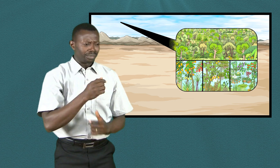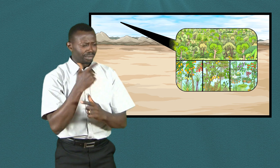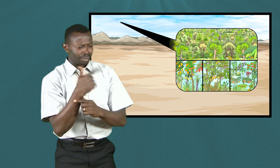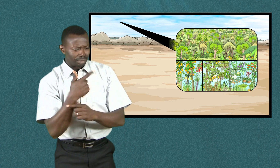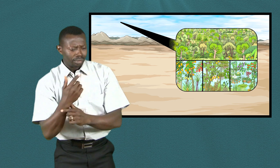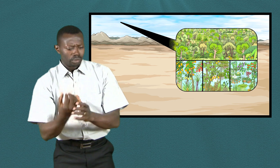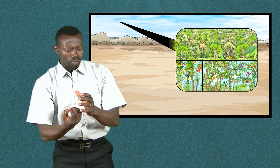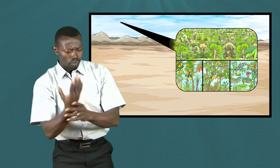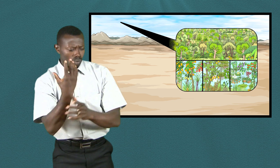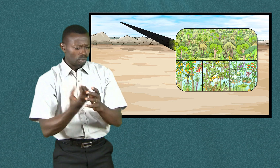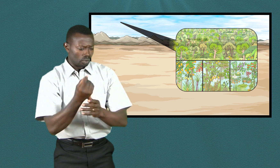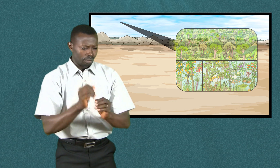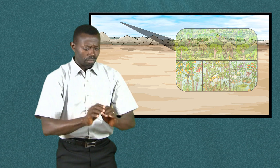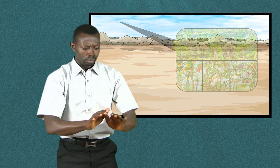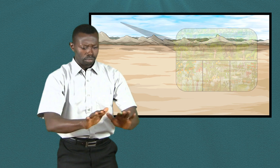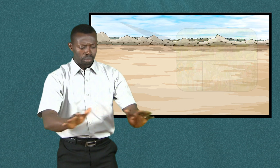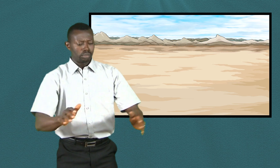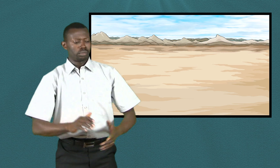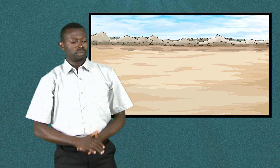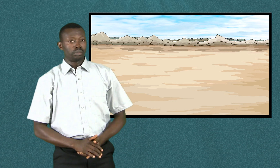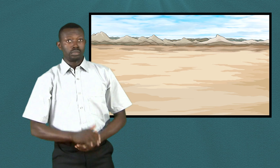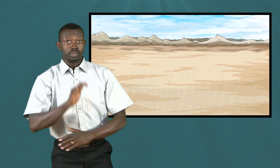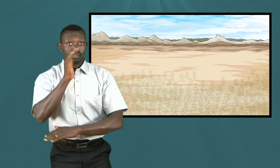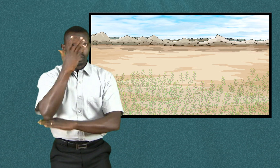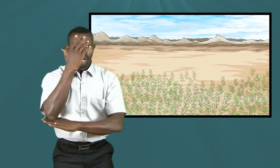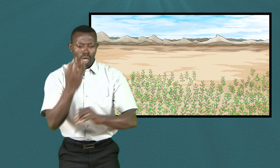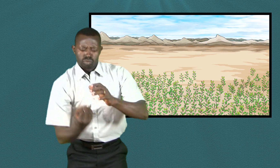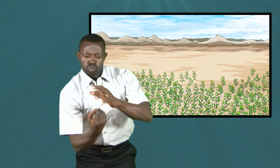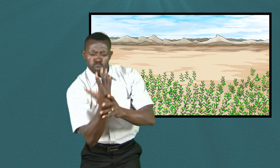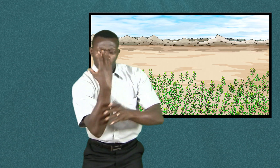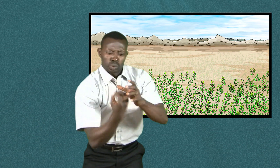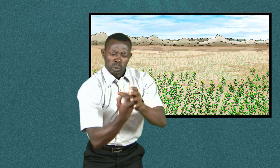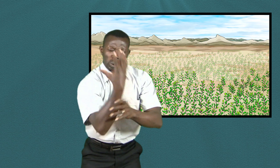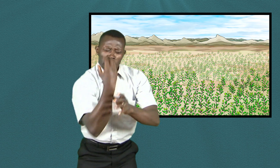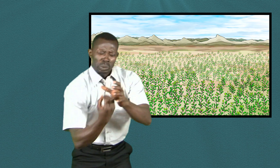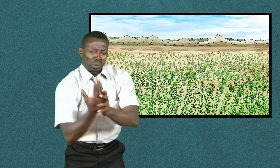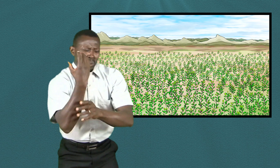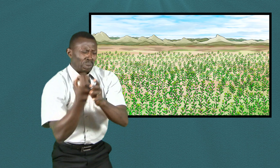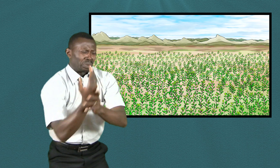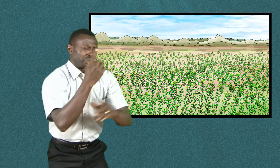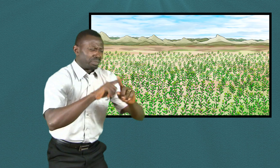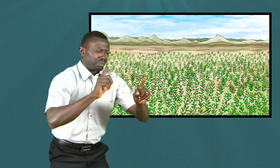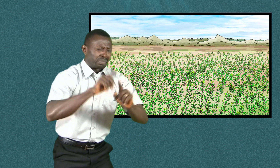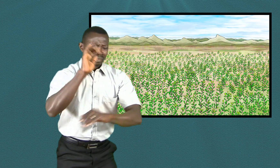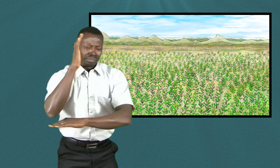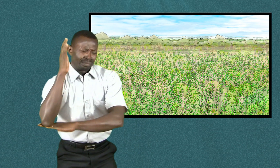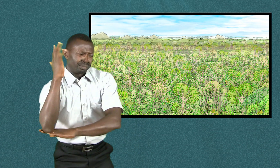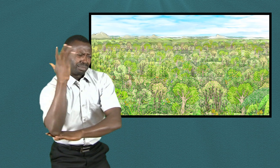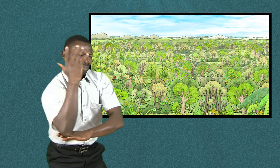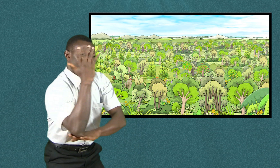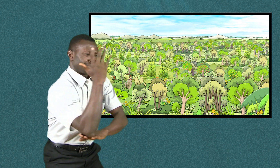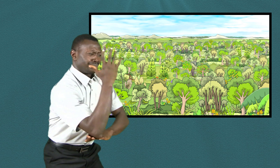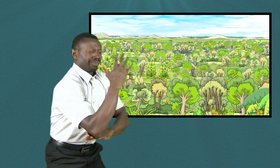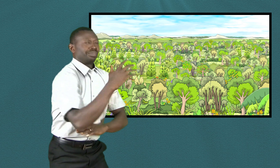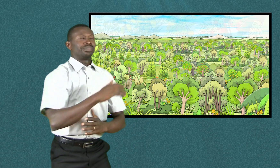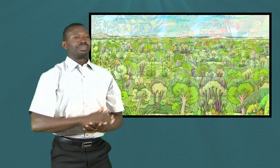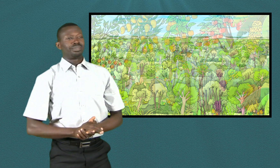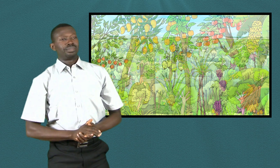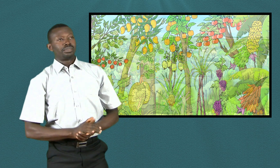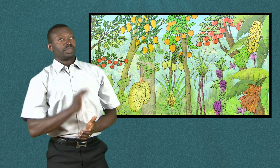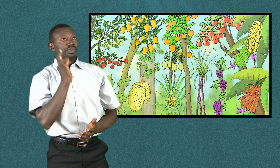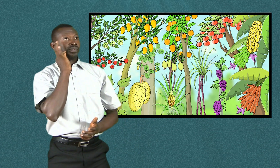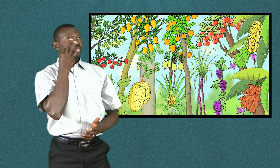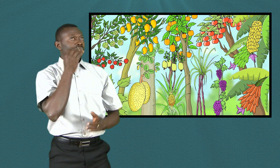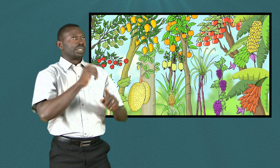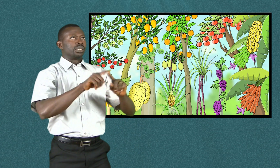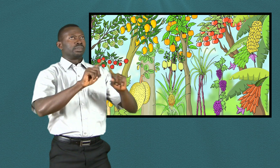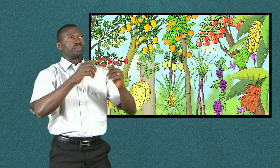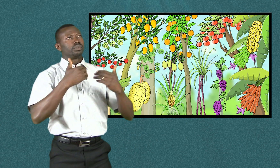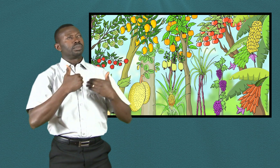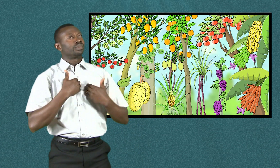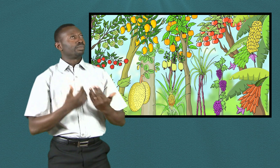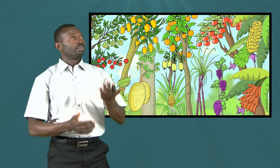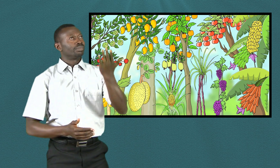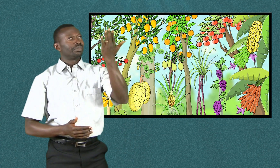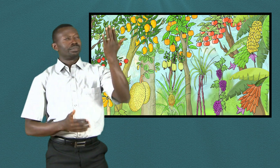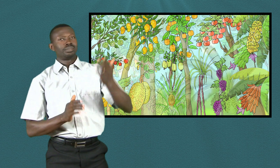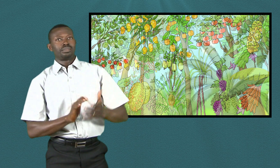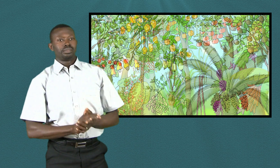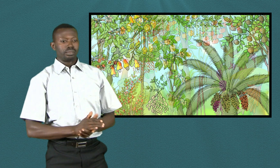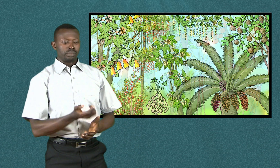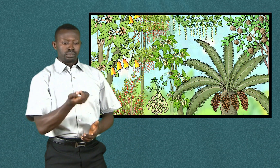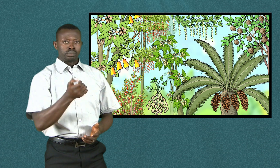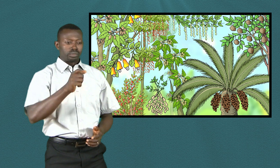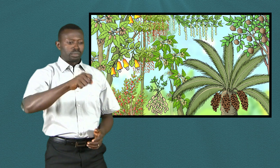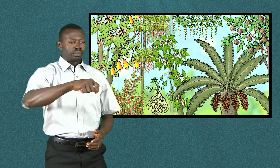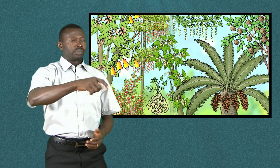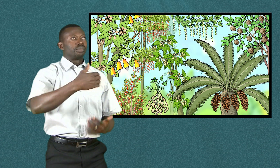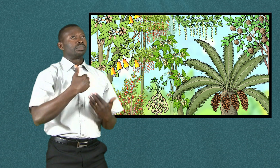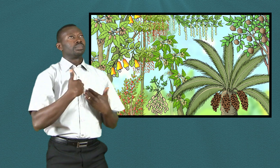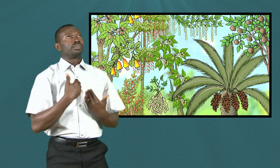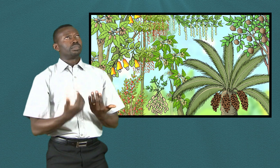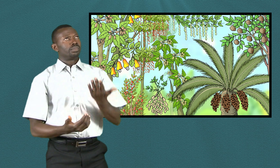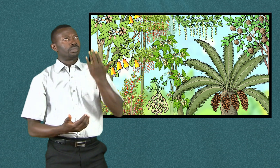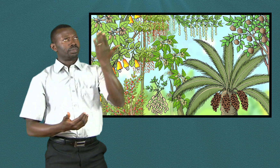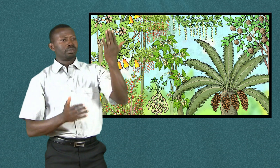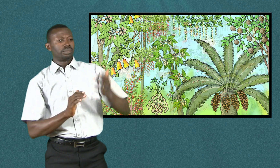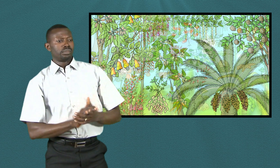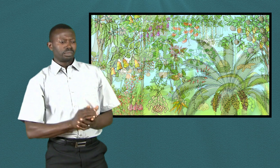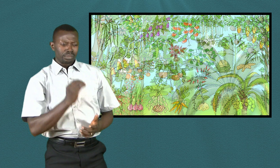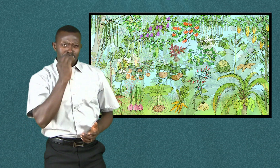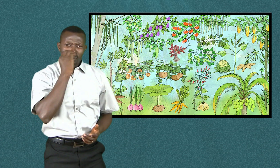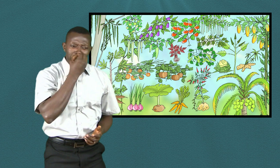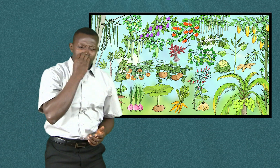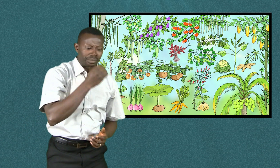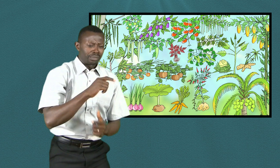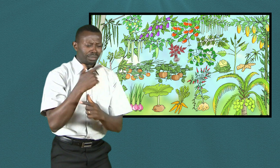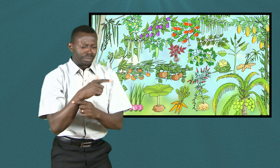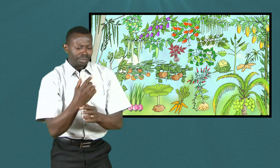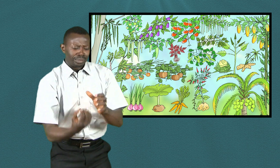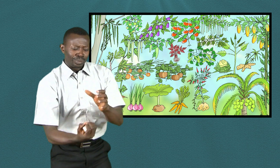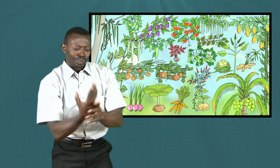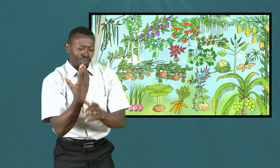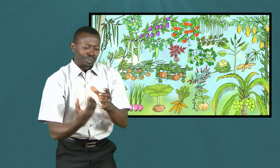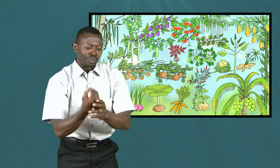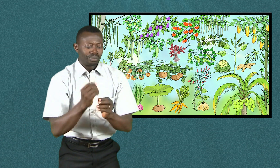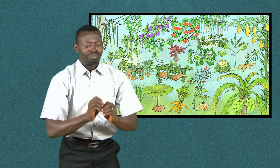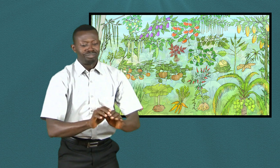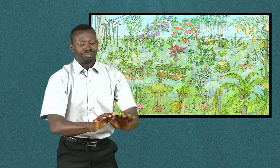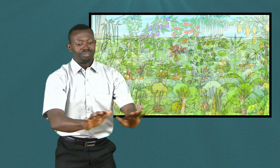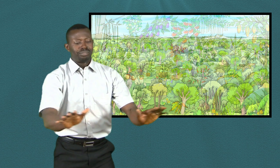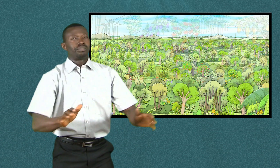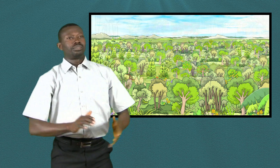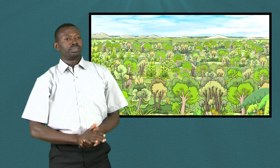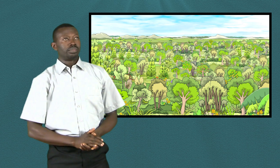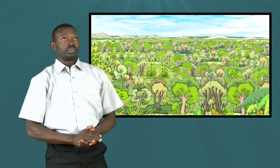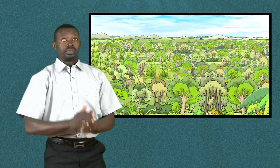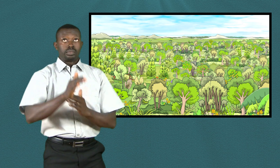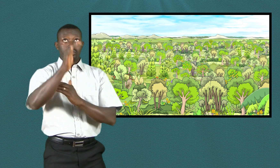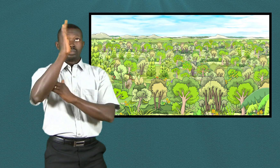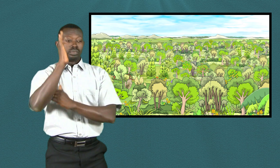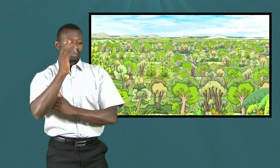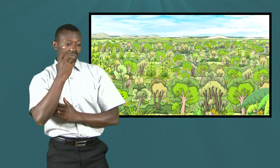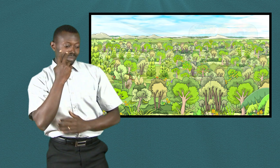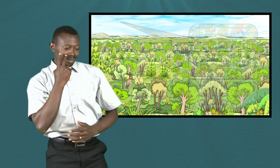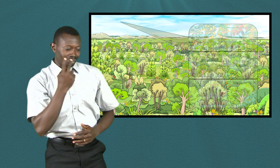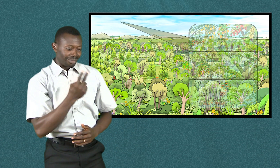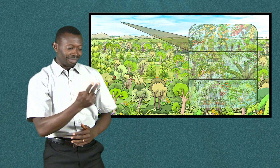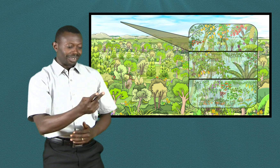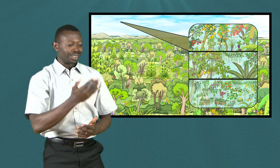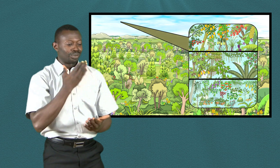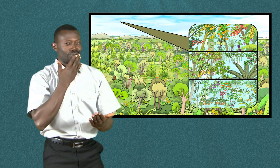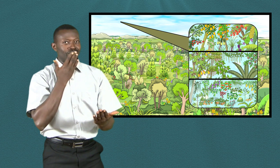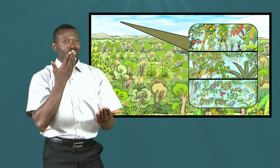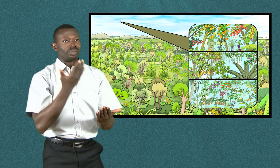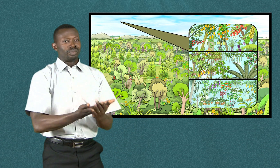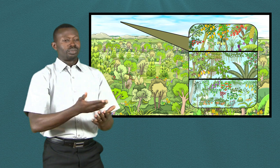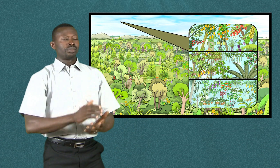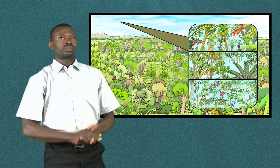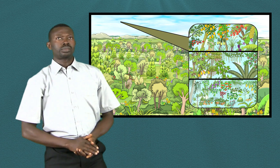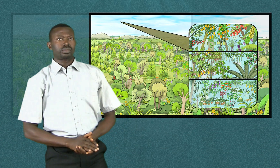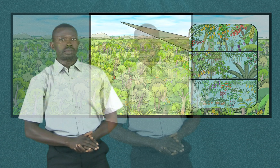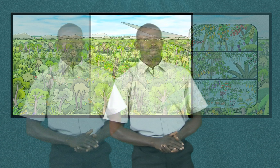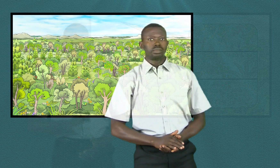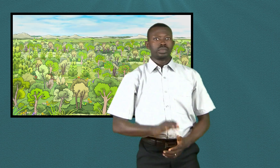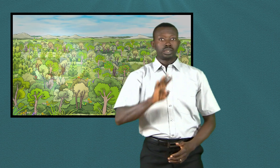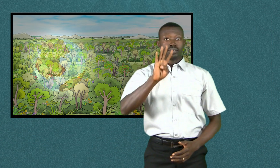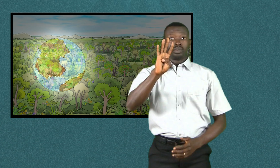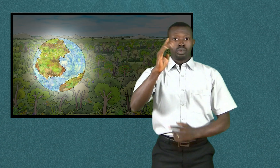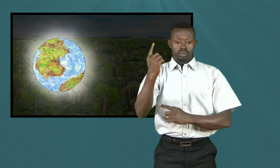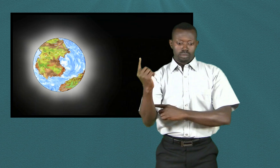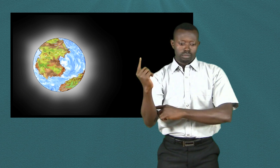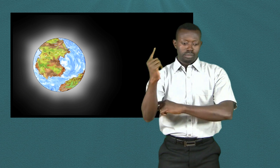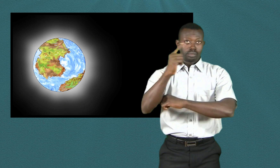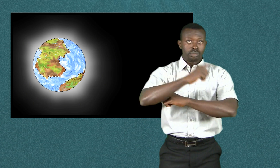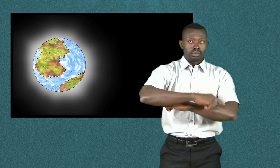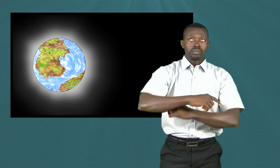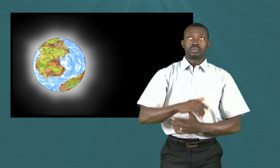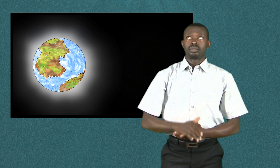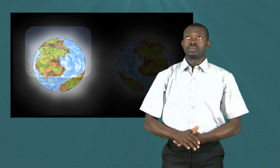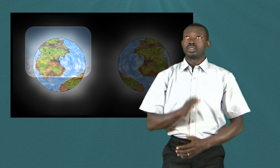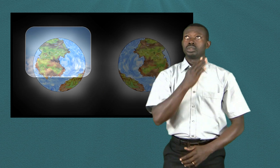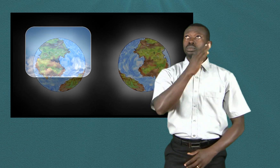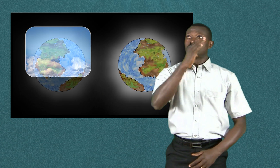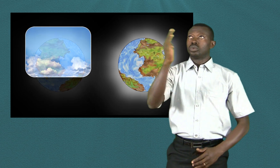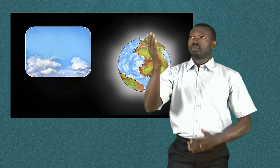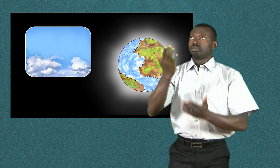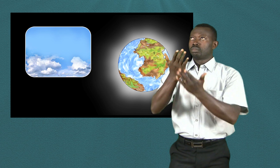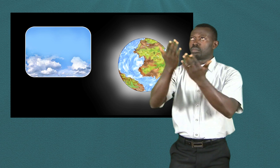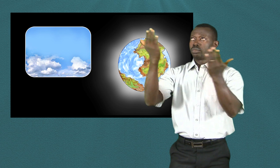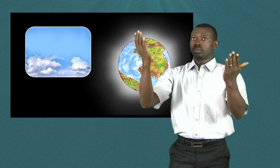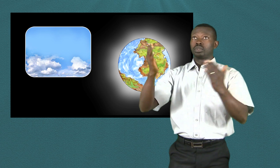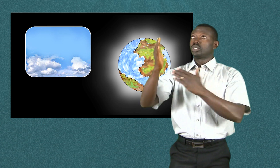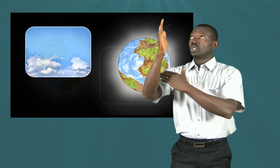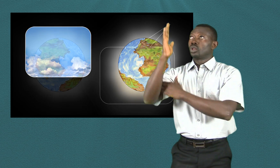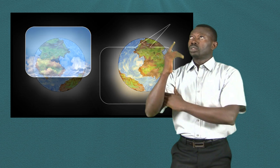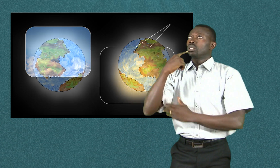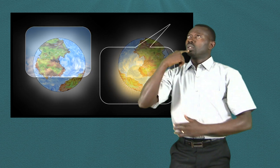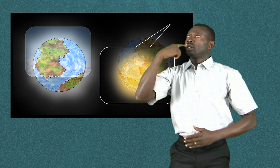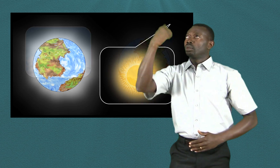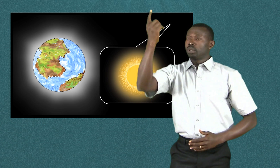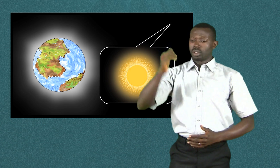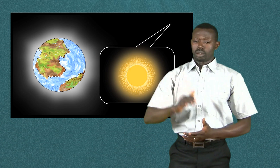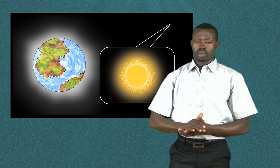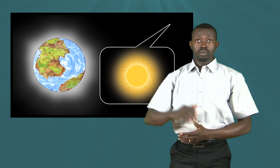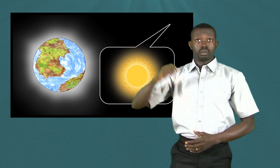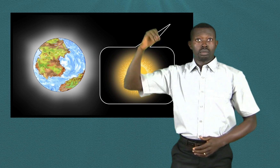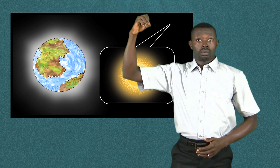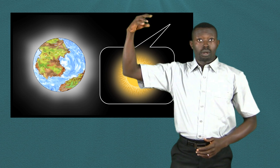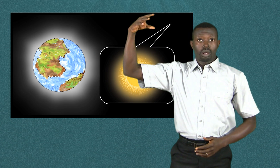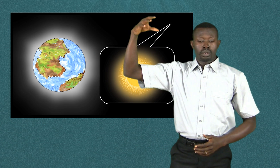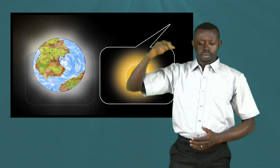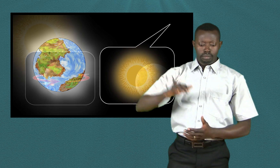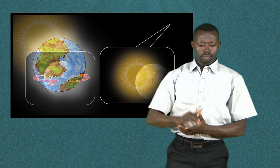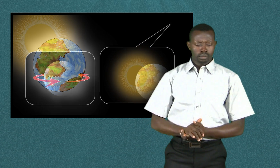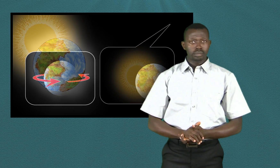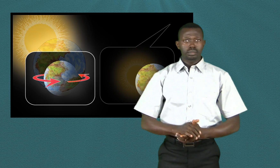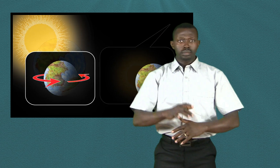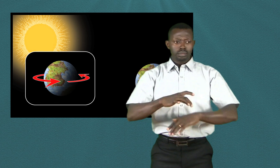The earth produced vegetation: seed-bearing plants according to their kinds and trees bearing fruit with seed according to their kinds. And God saw that it was good. And there was evening, and there was morning—the third day.